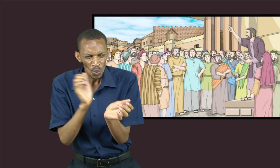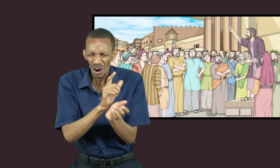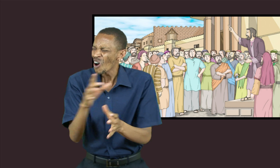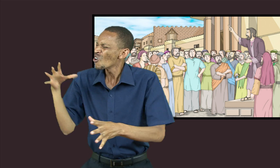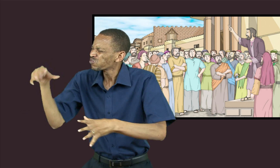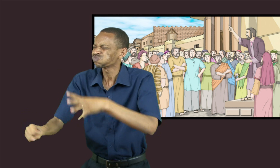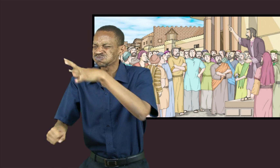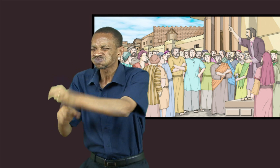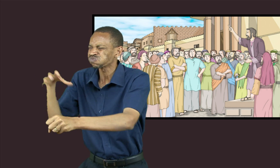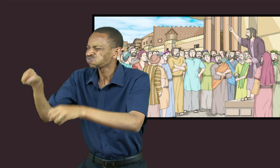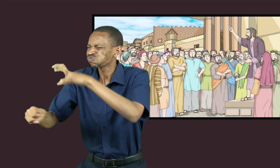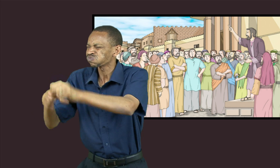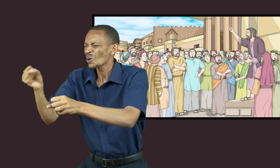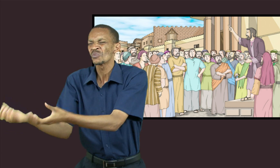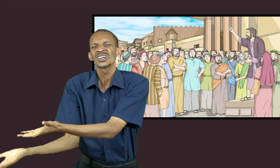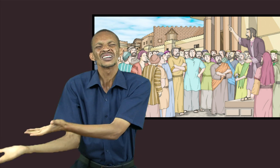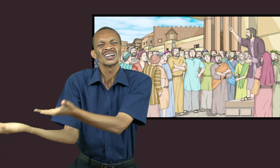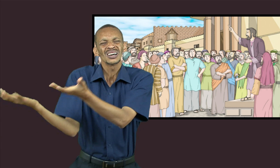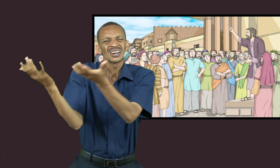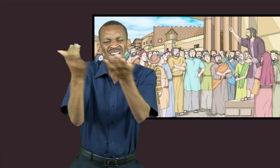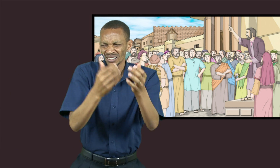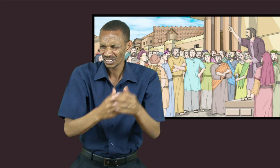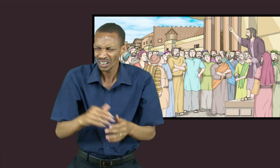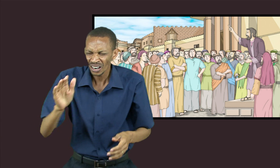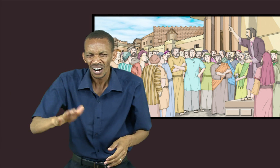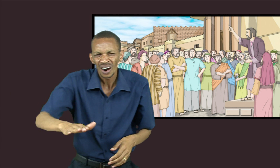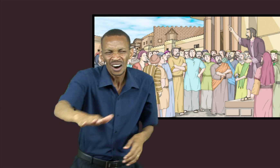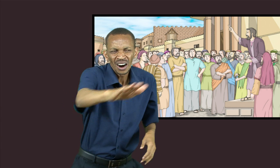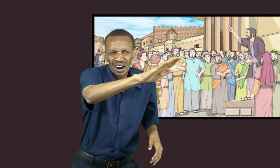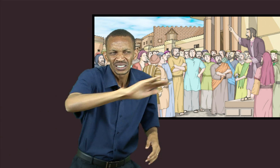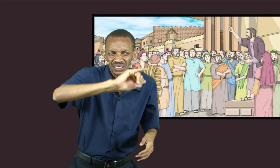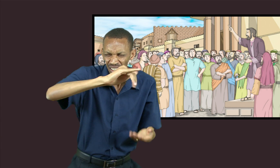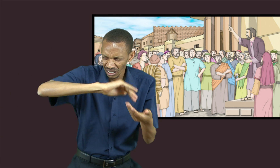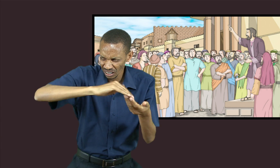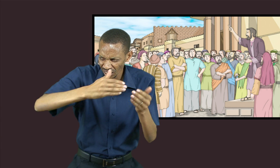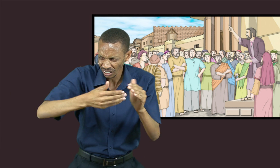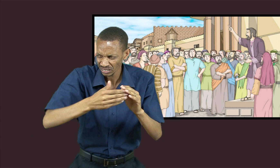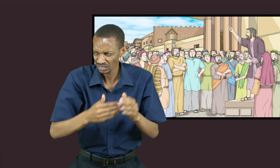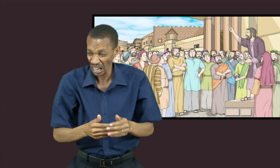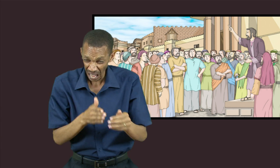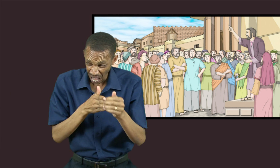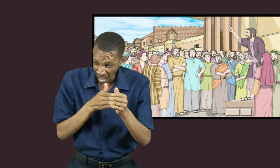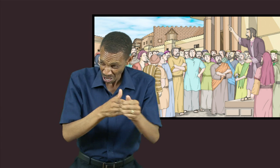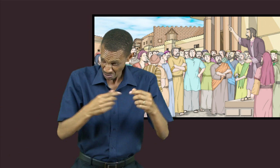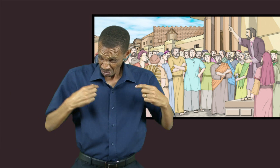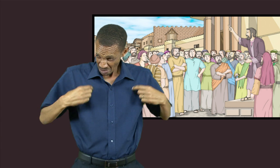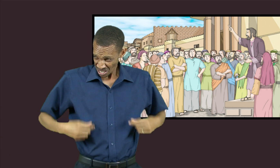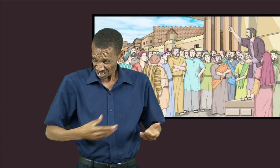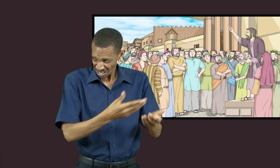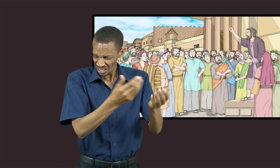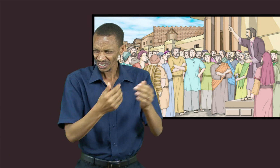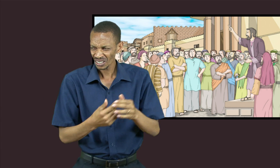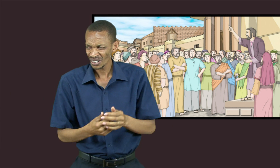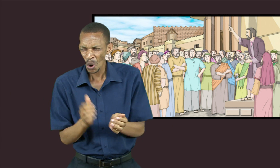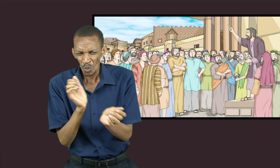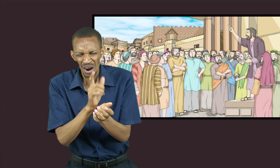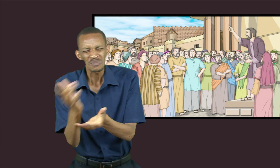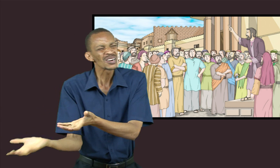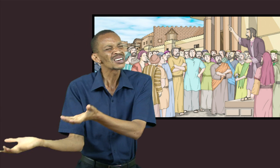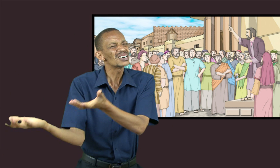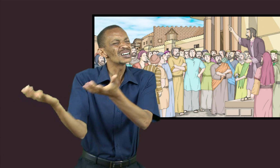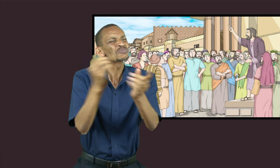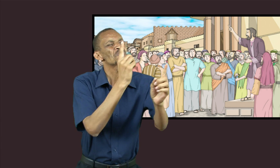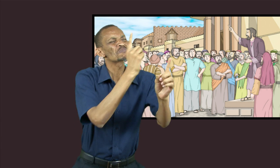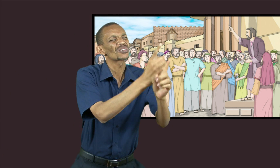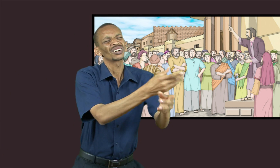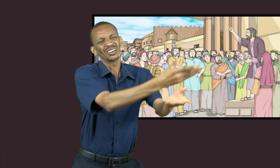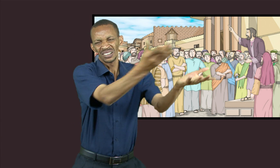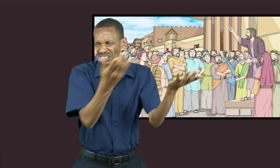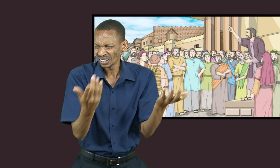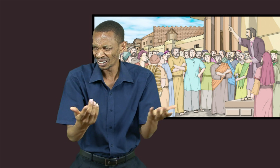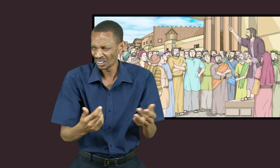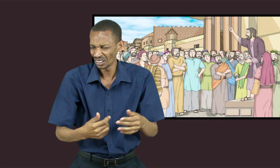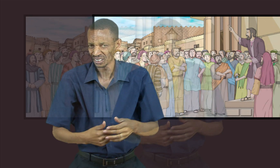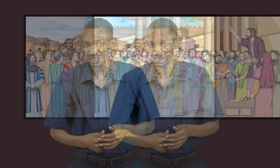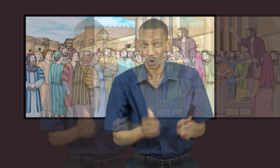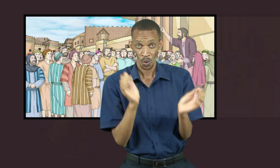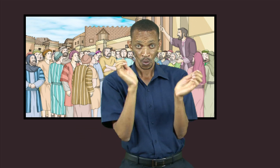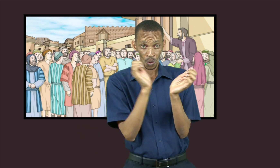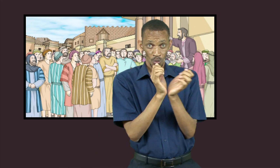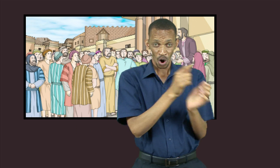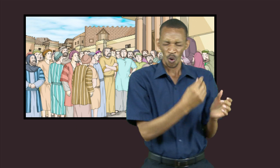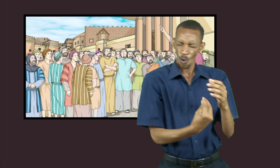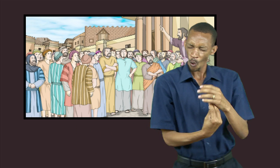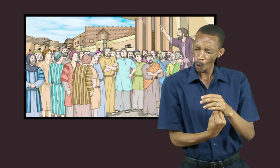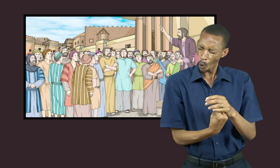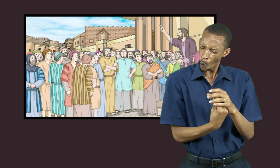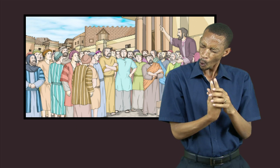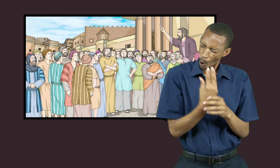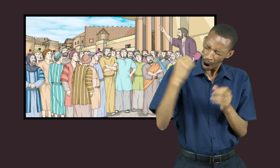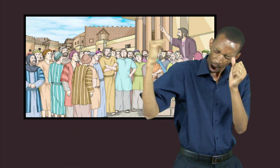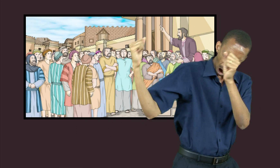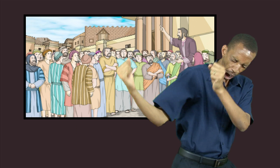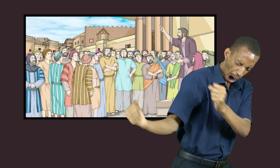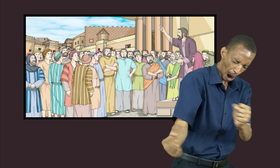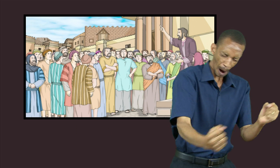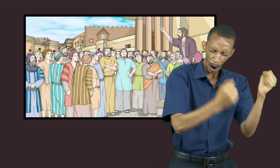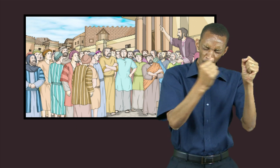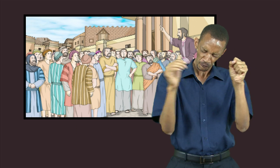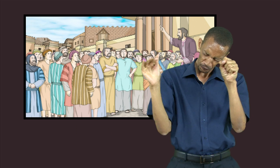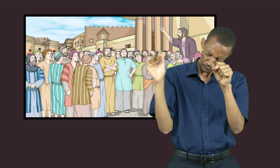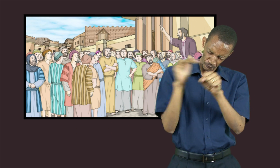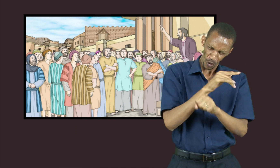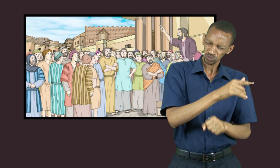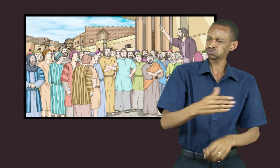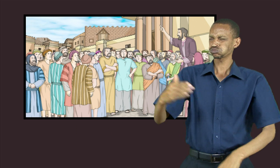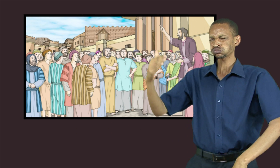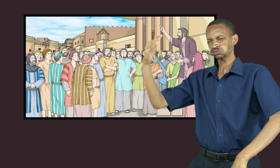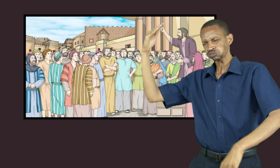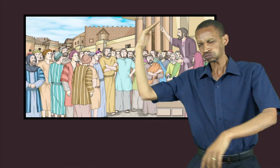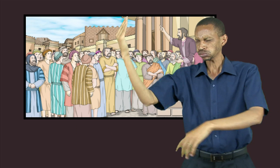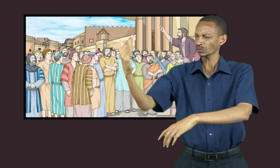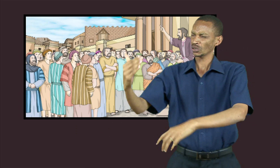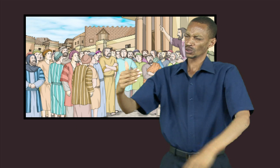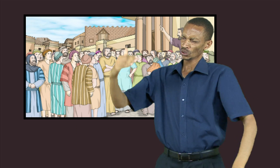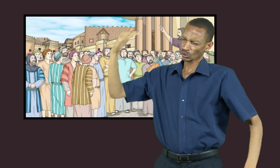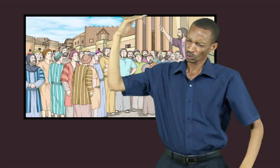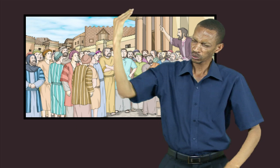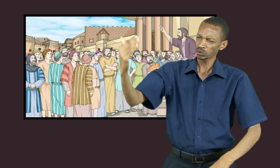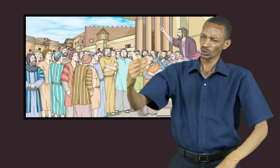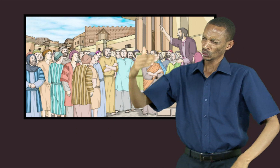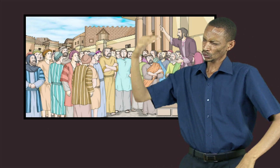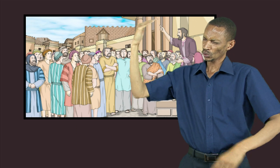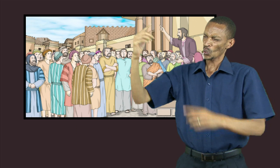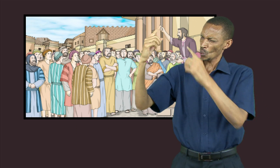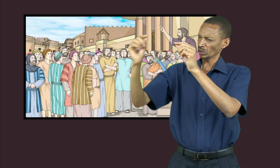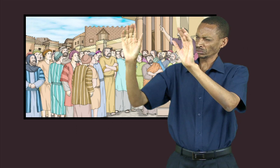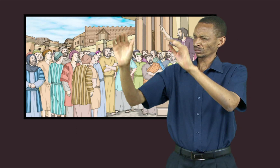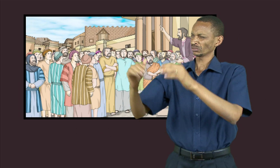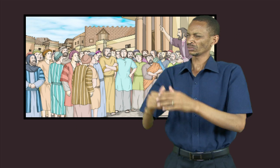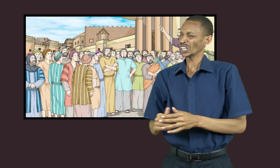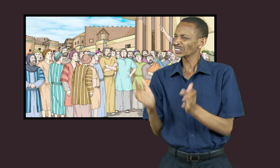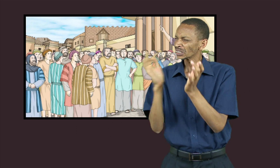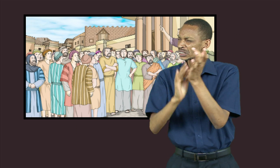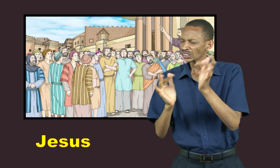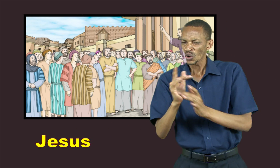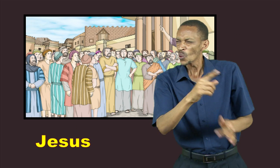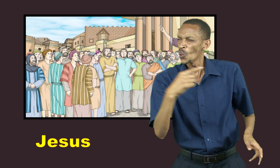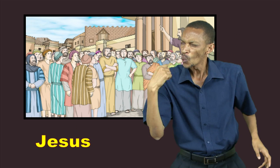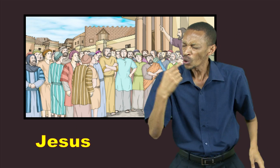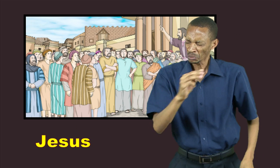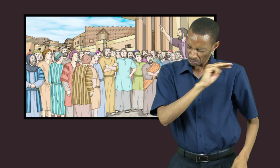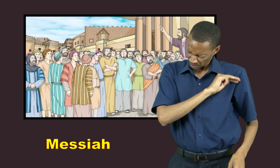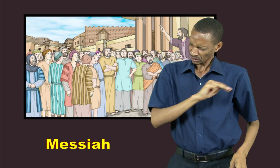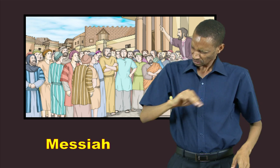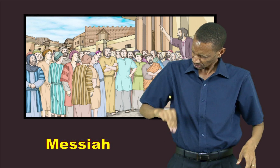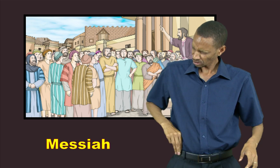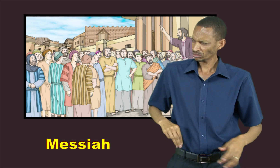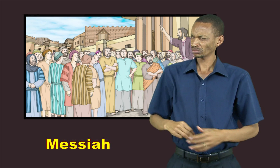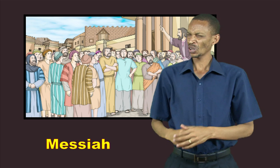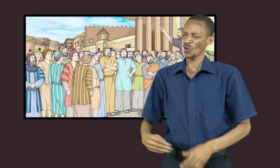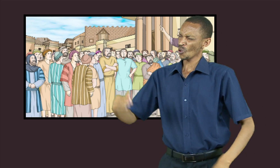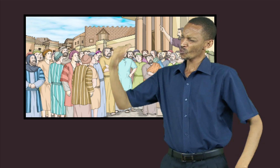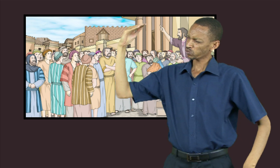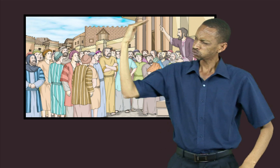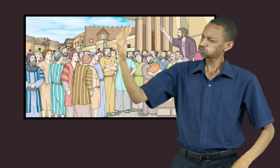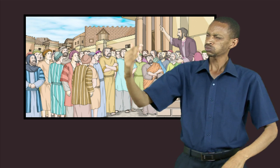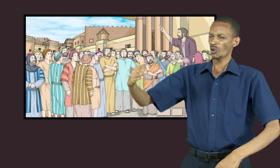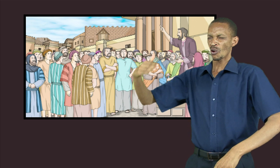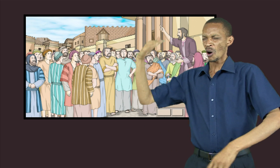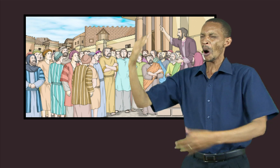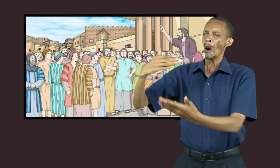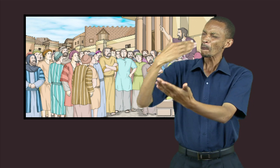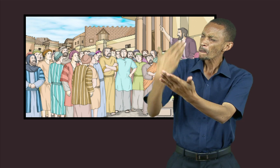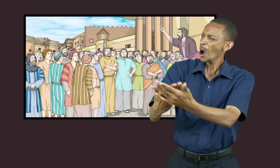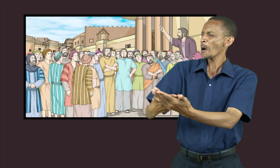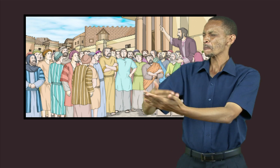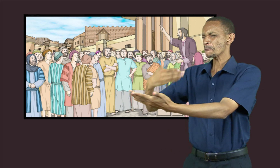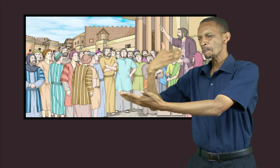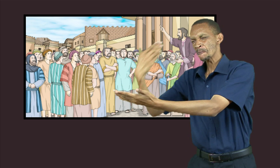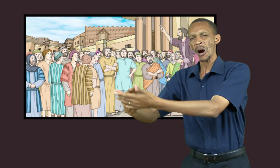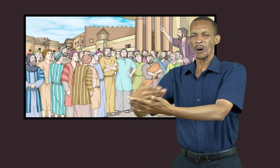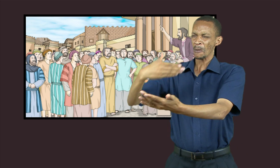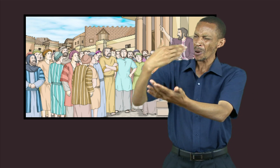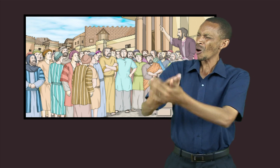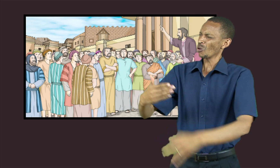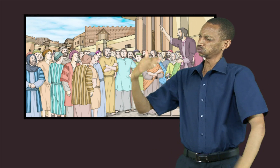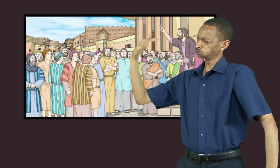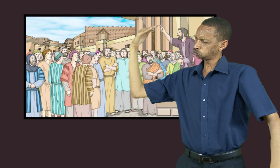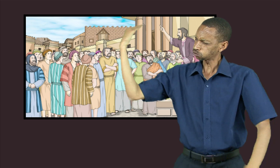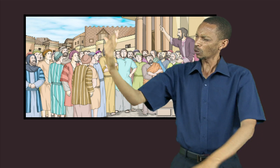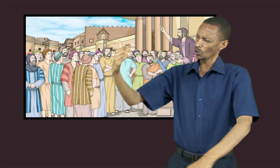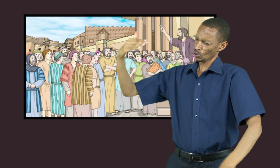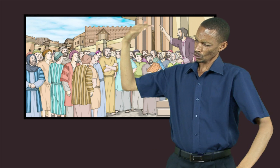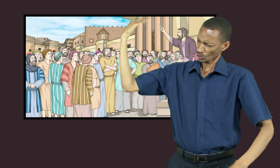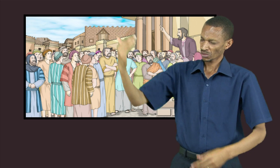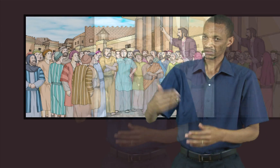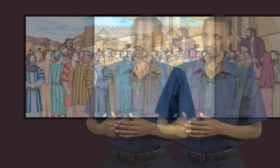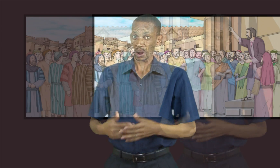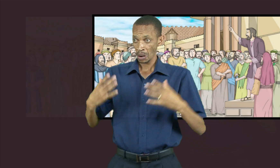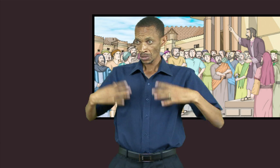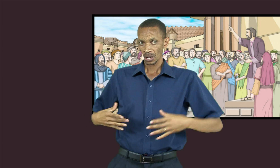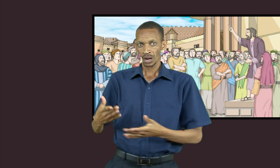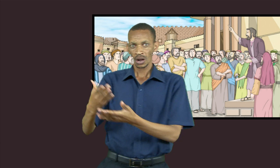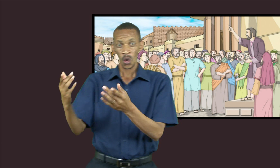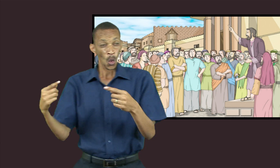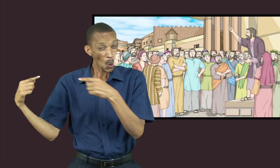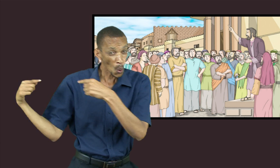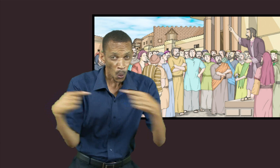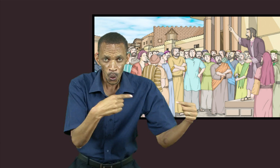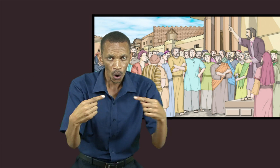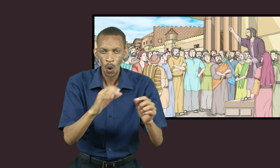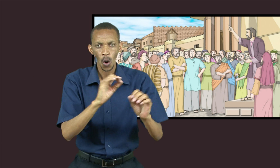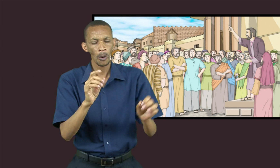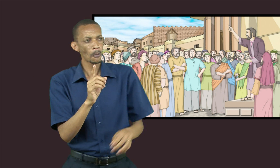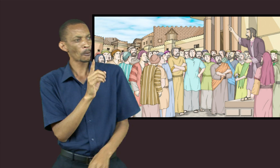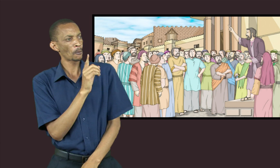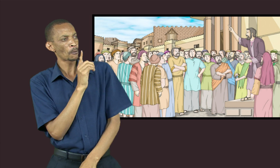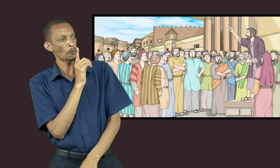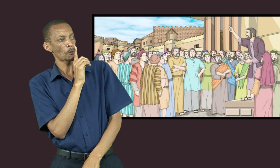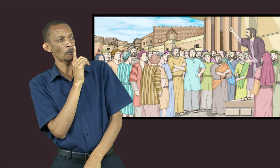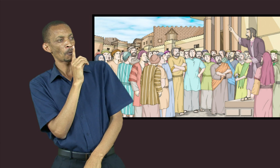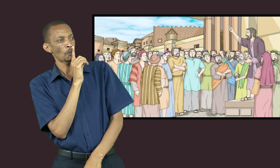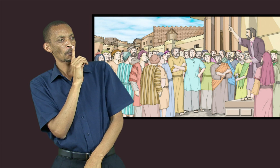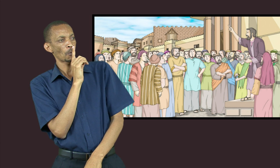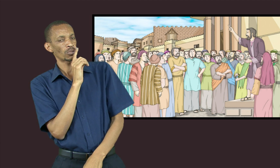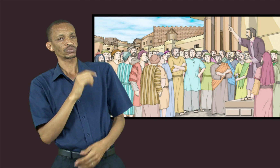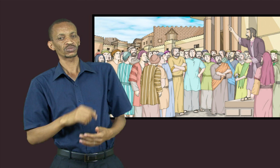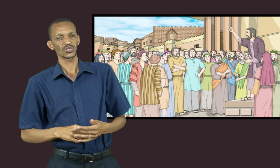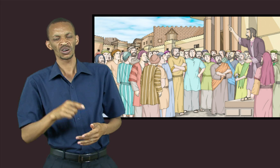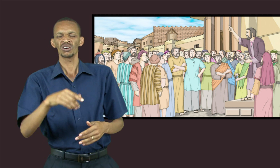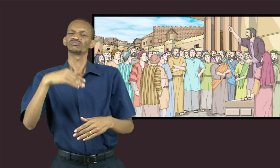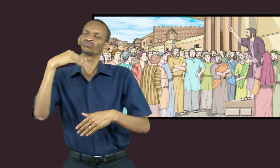But Saul was empowered all the more, and he confounded the Jews living in Damascus by proving that Jesus is the Christ.